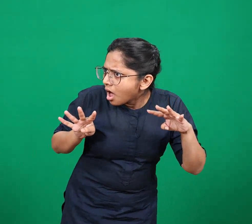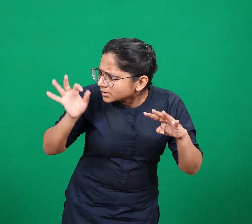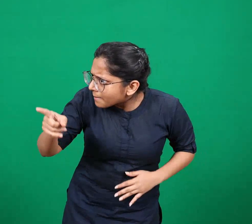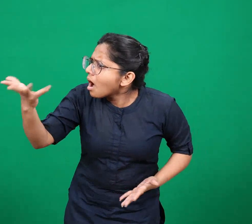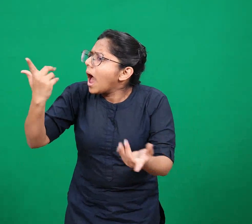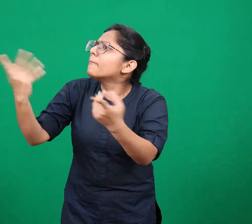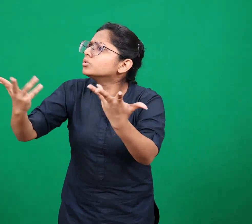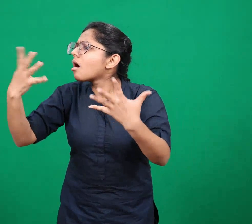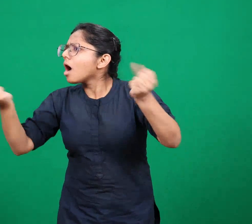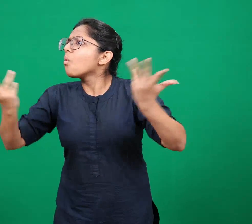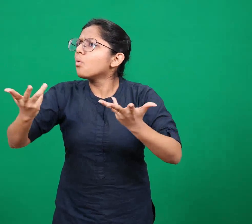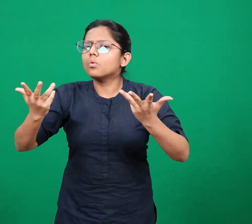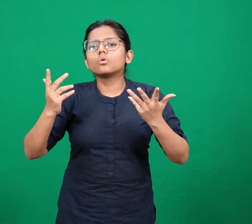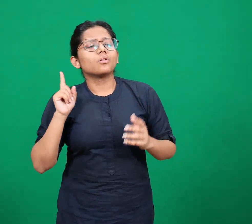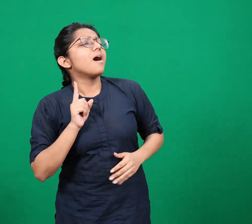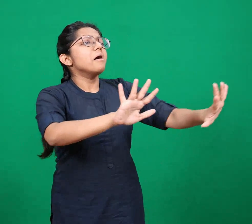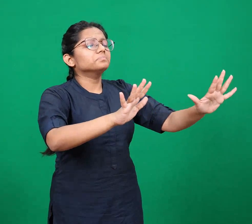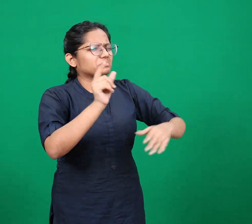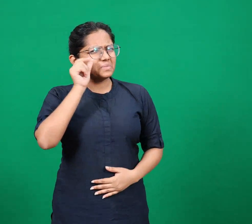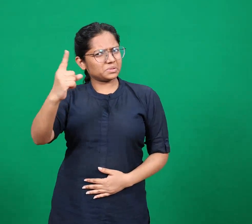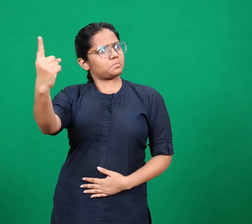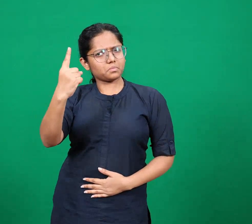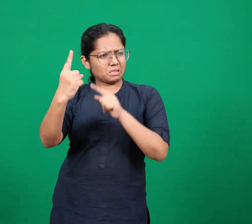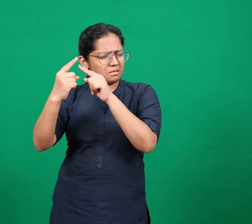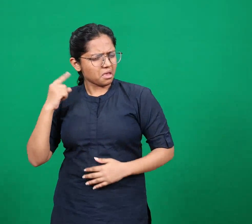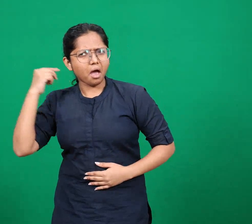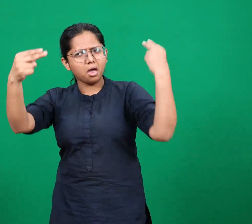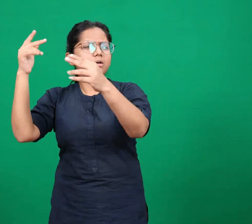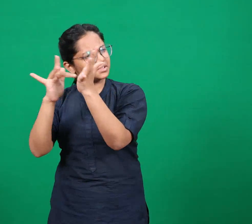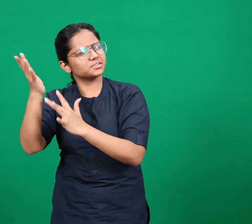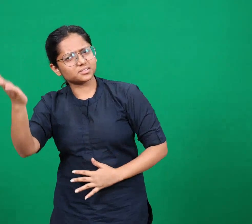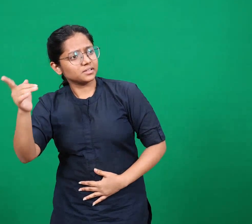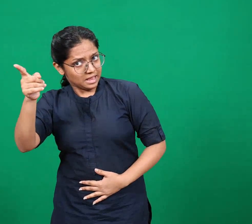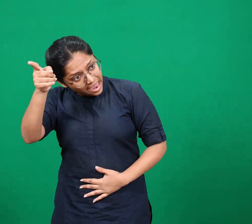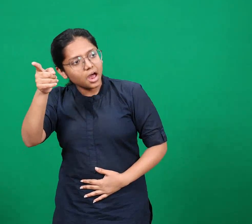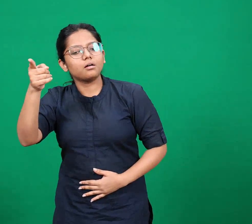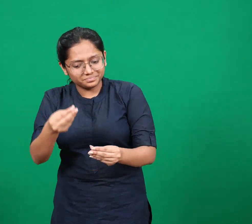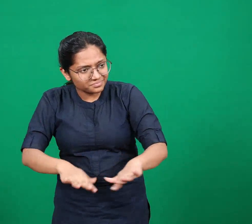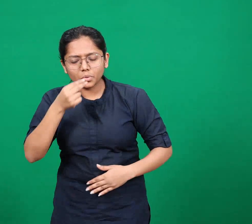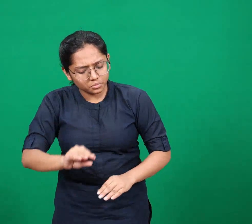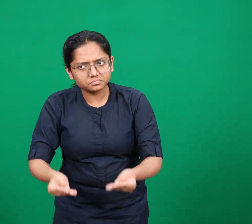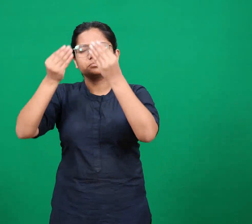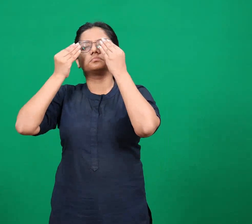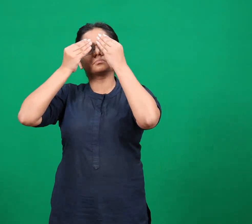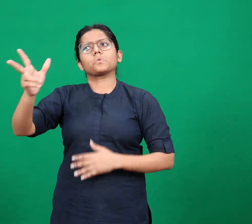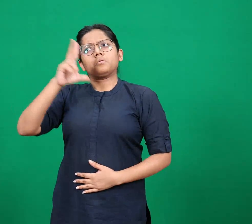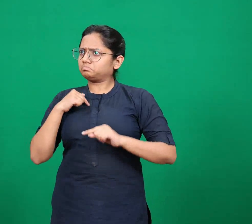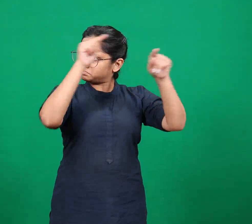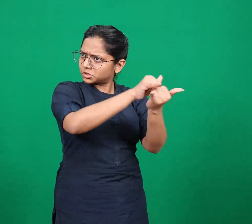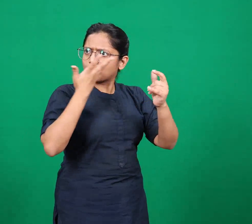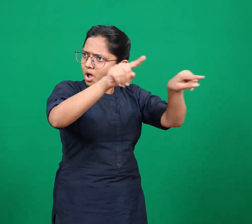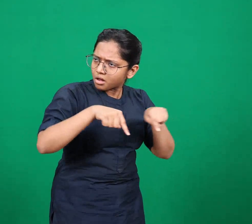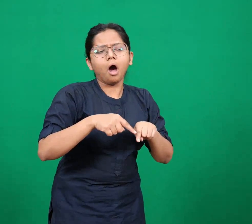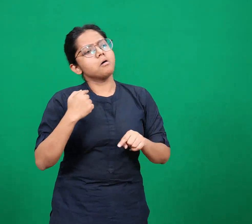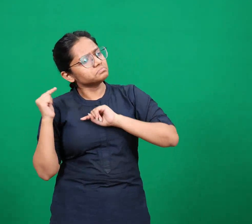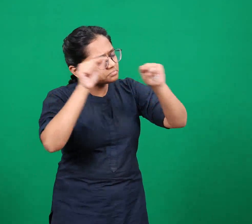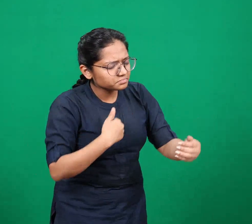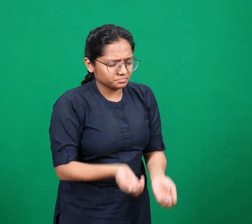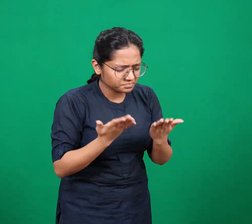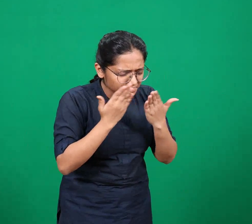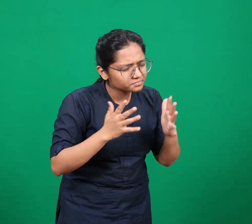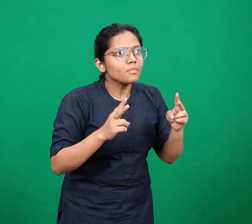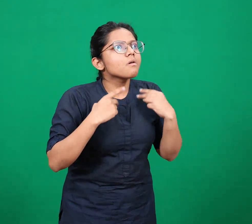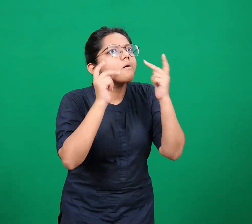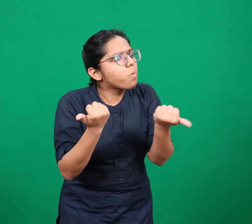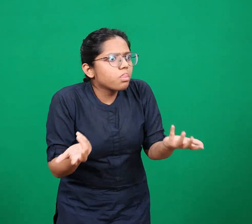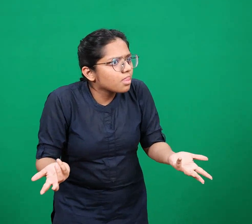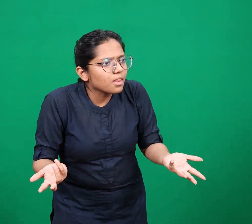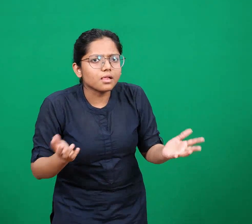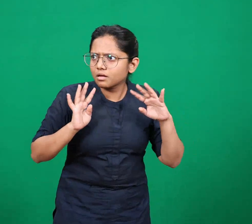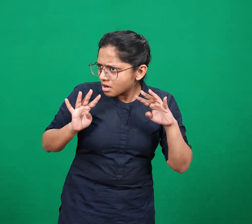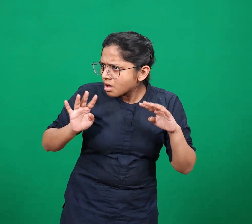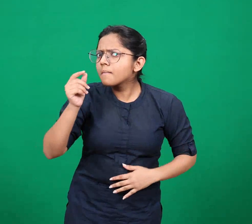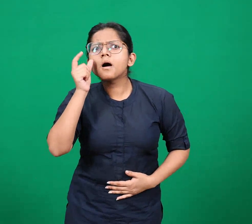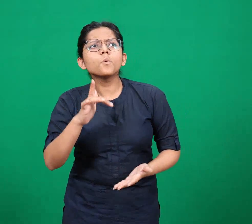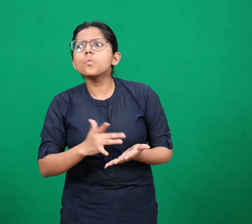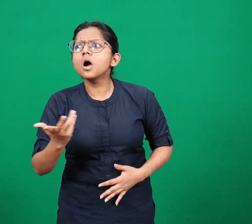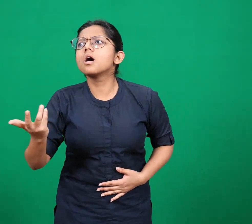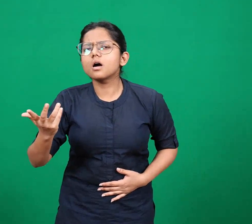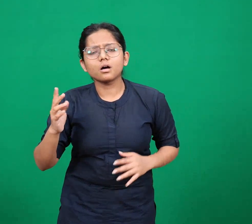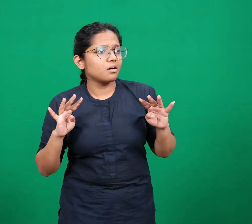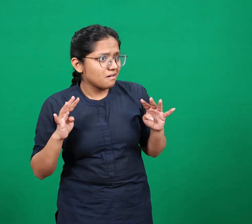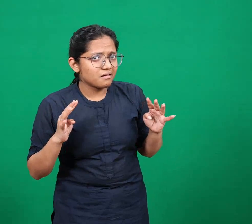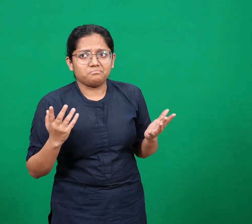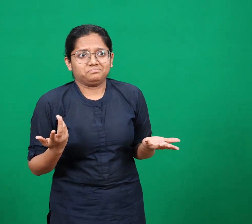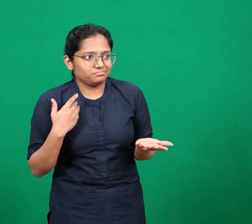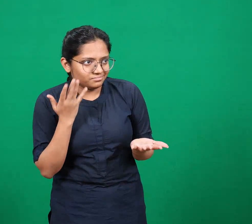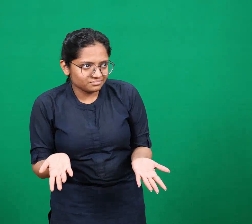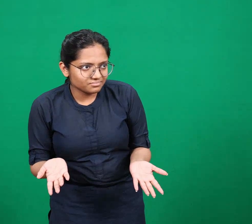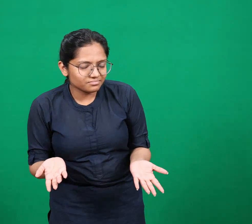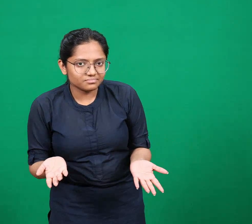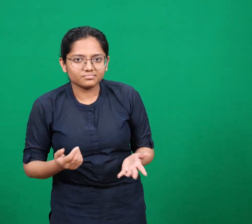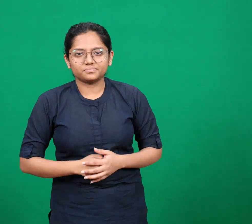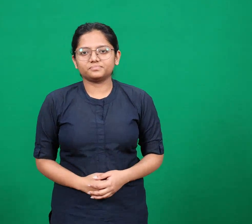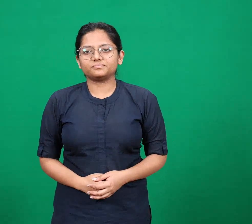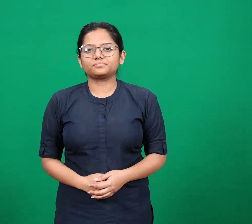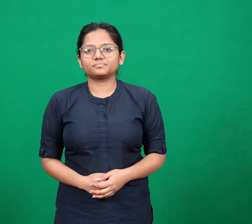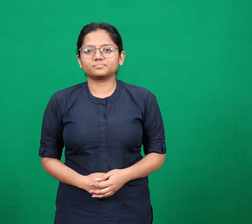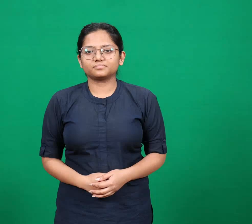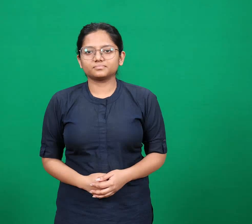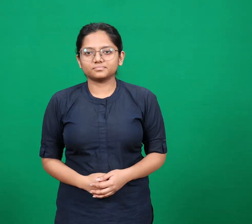He answered, "The man they call Jesus made some mud and anointed my eyes, and He told me to go to Siloam and wash. So I went and washed and received my sight." "Where is He?" they asked.